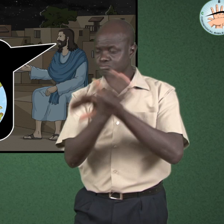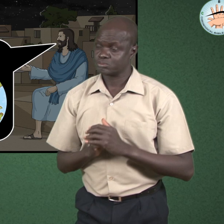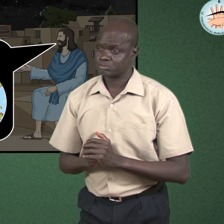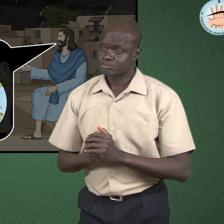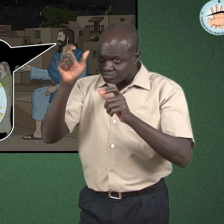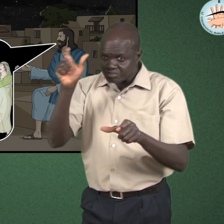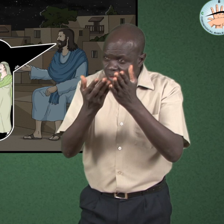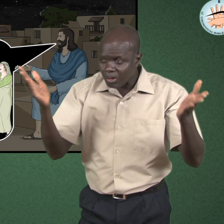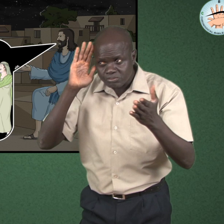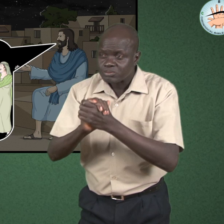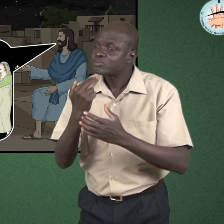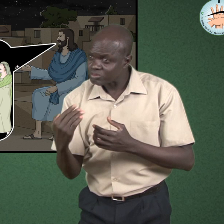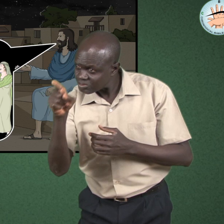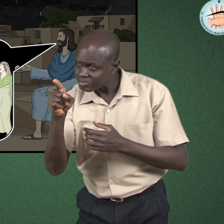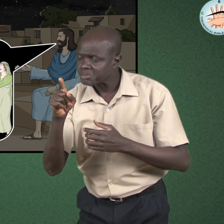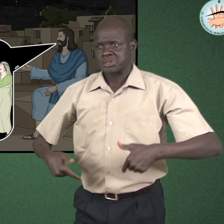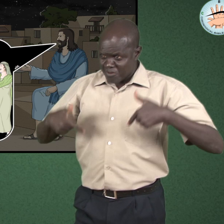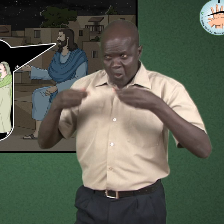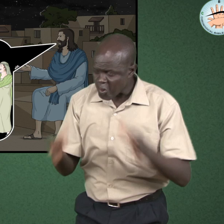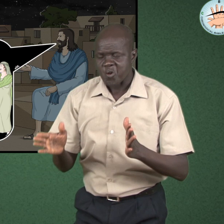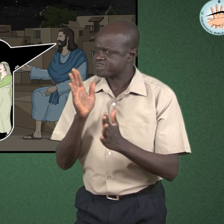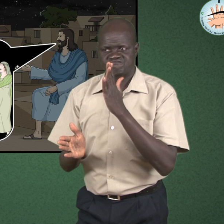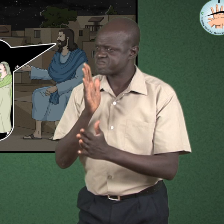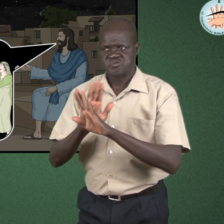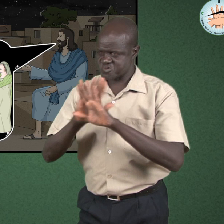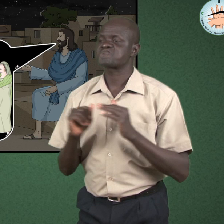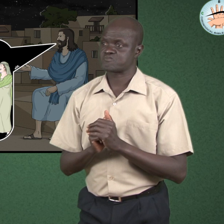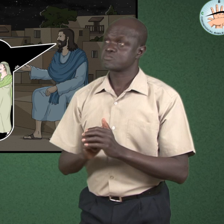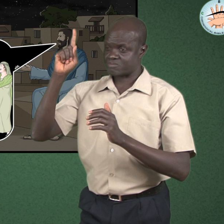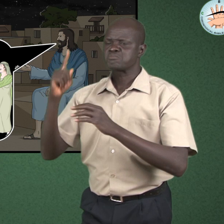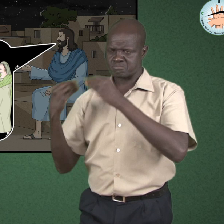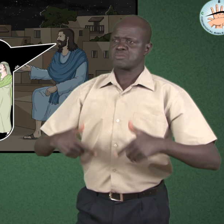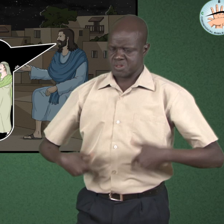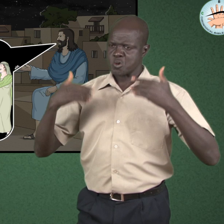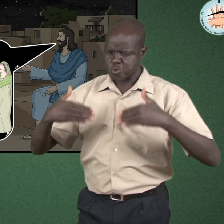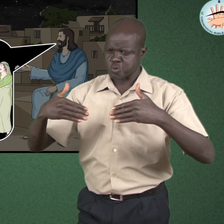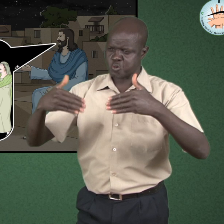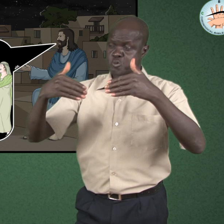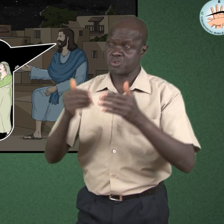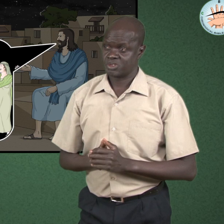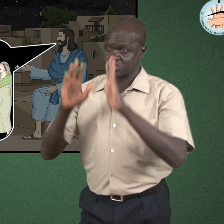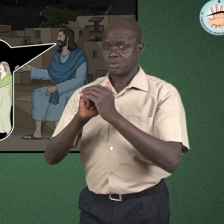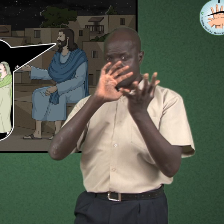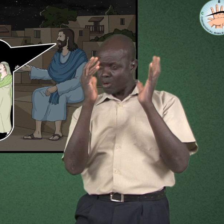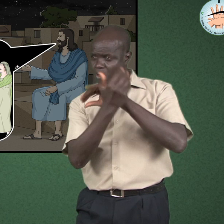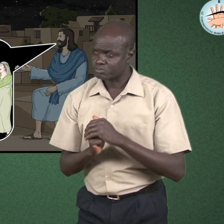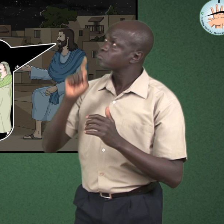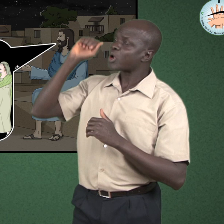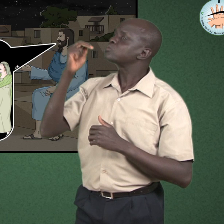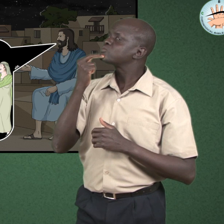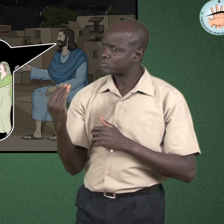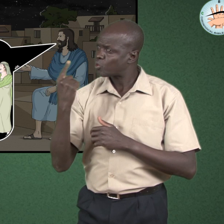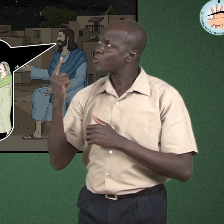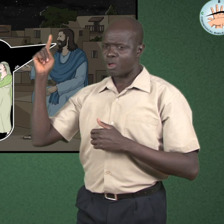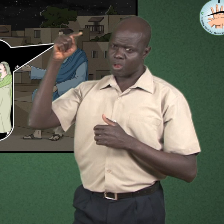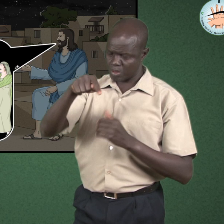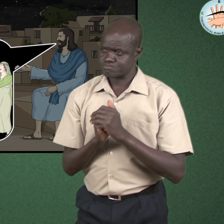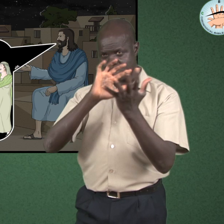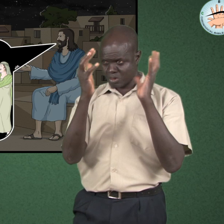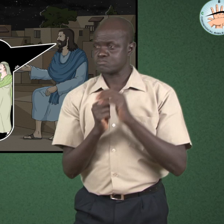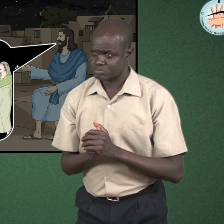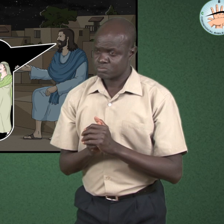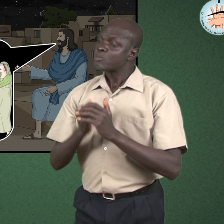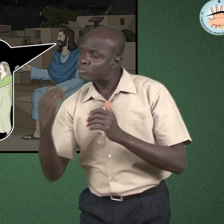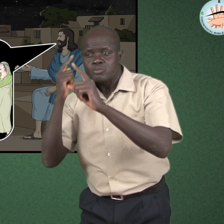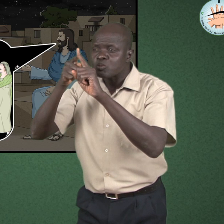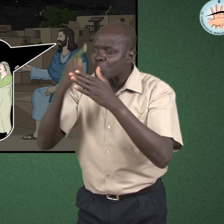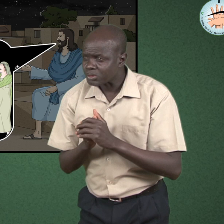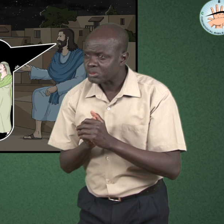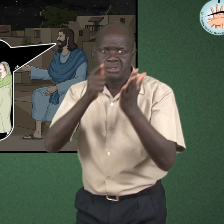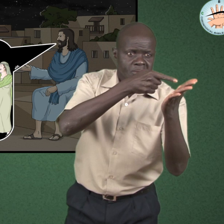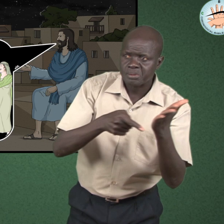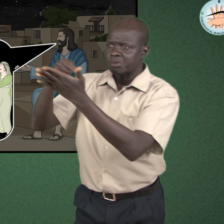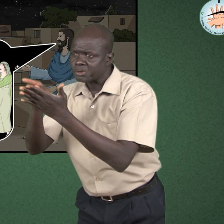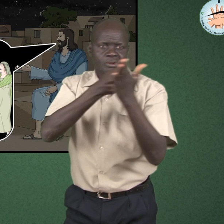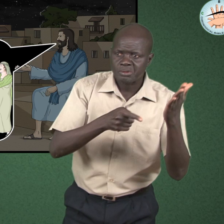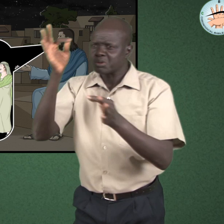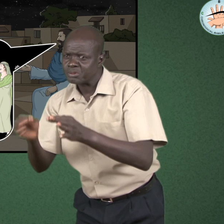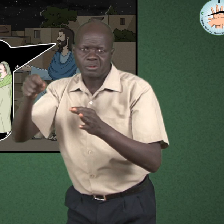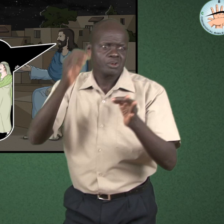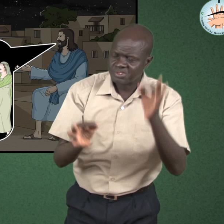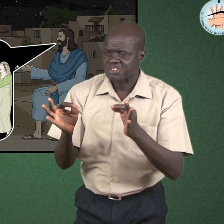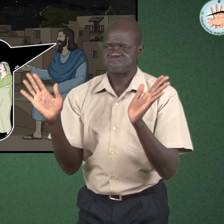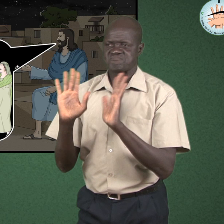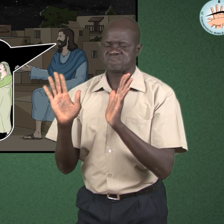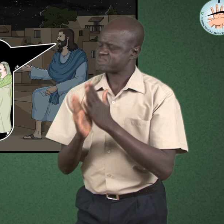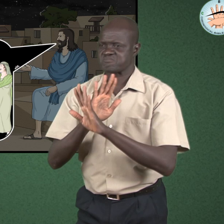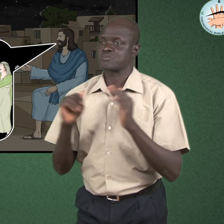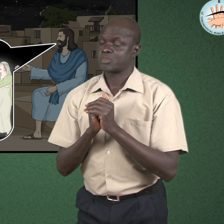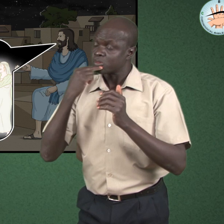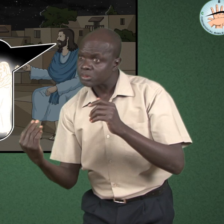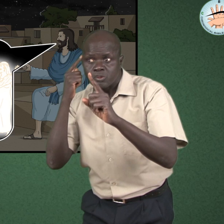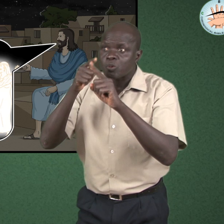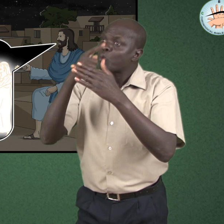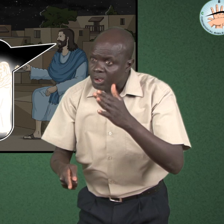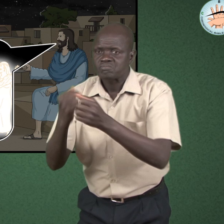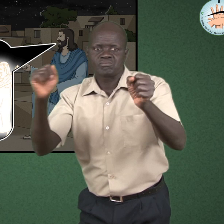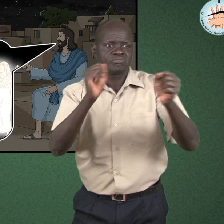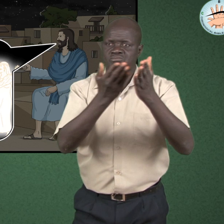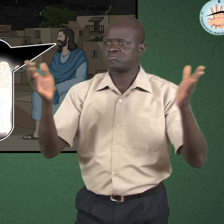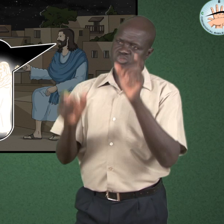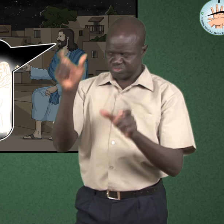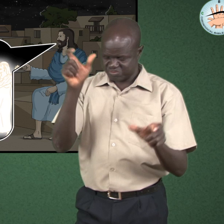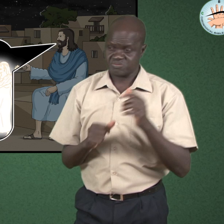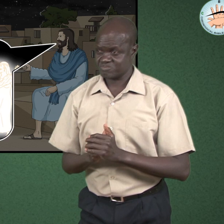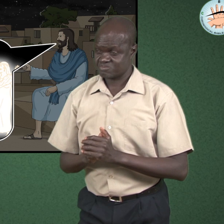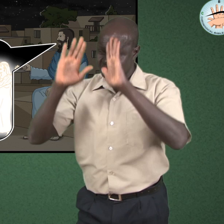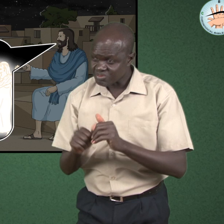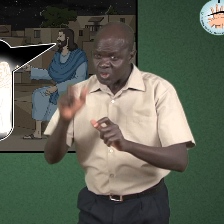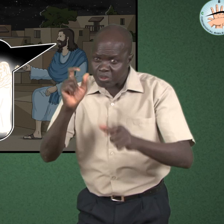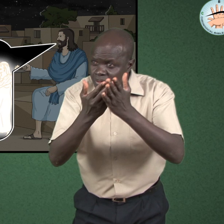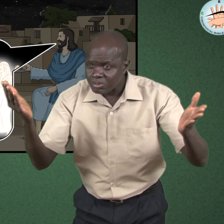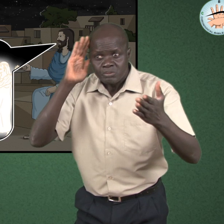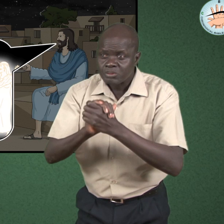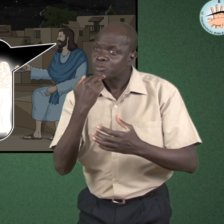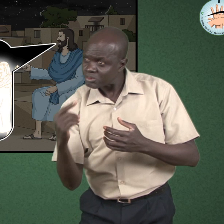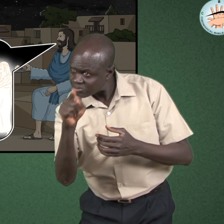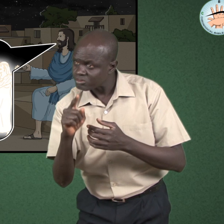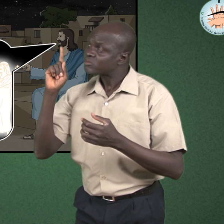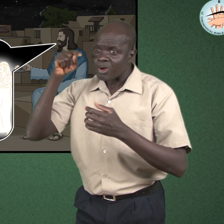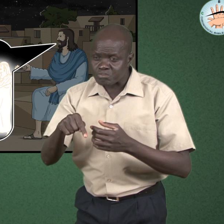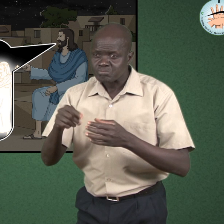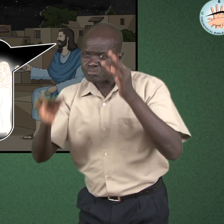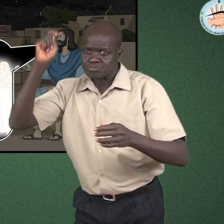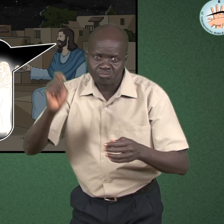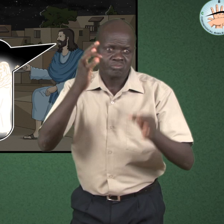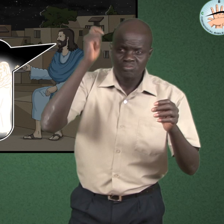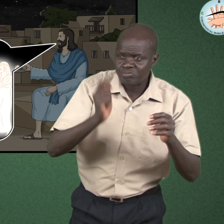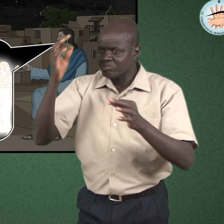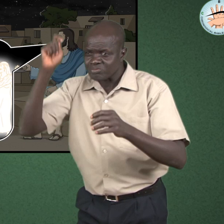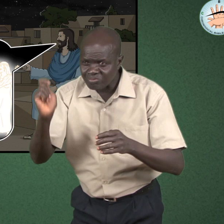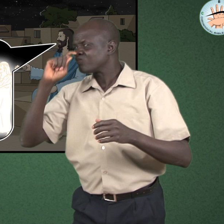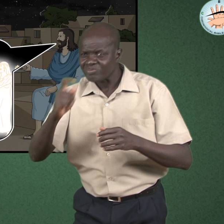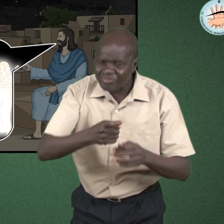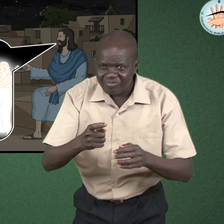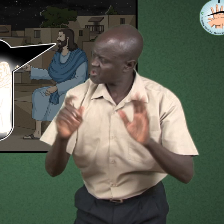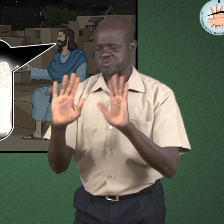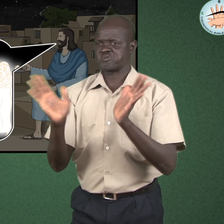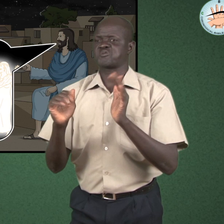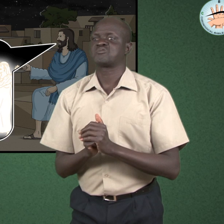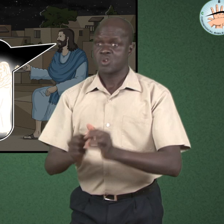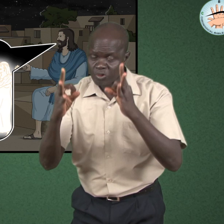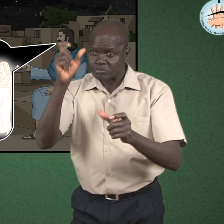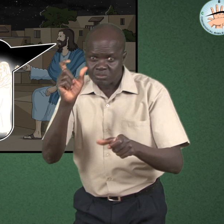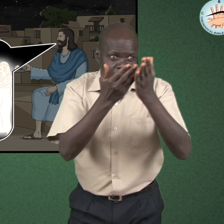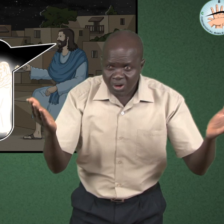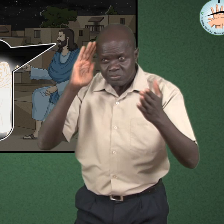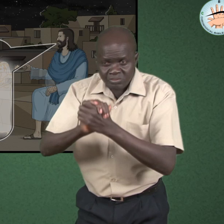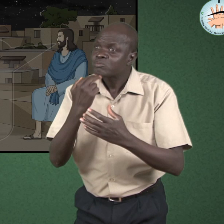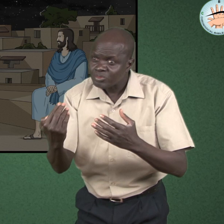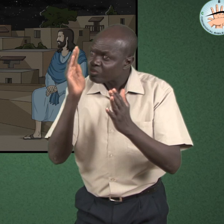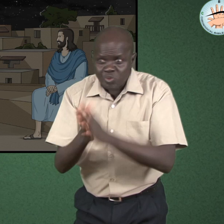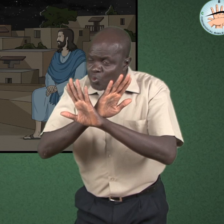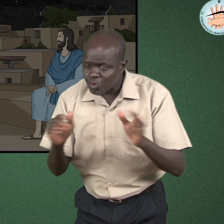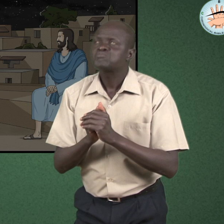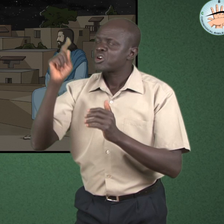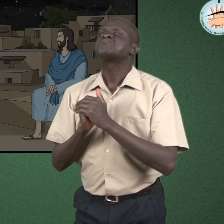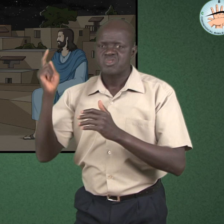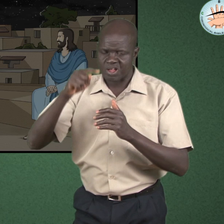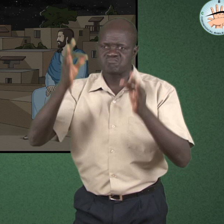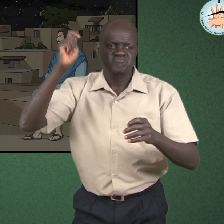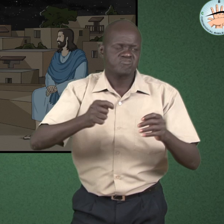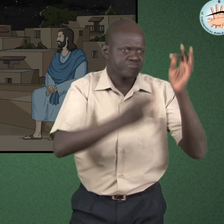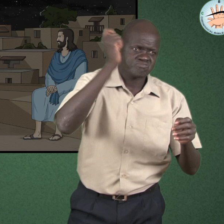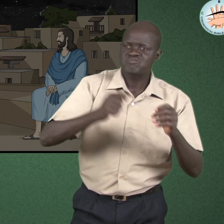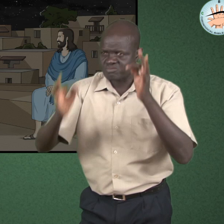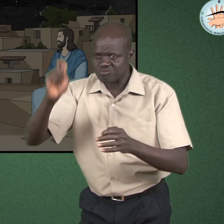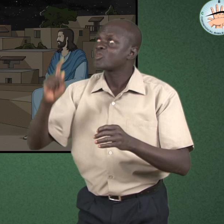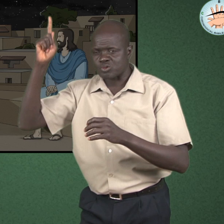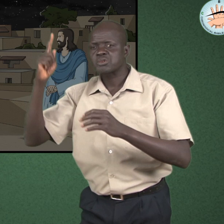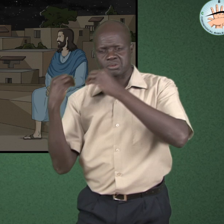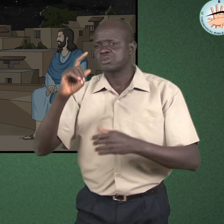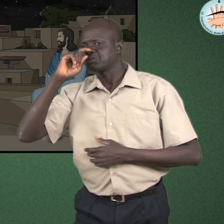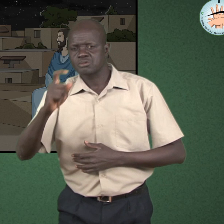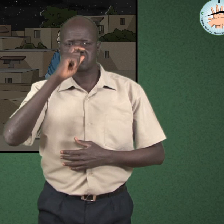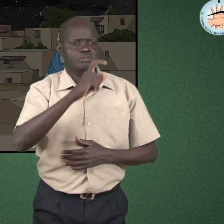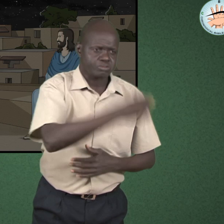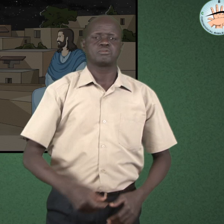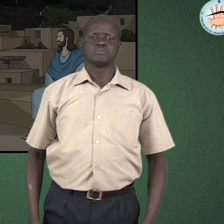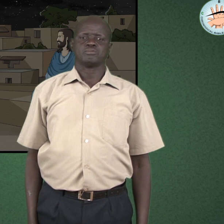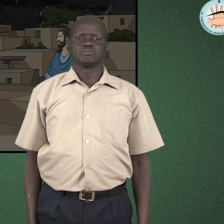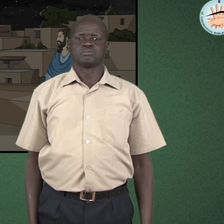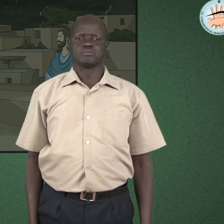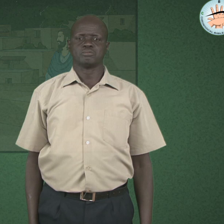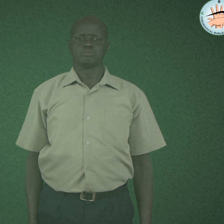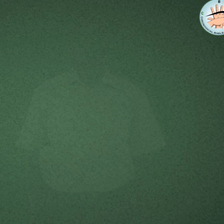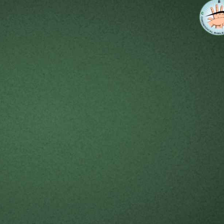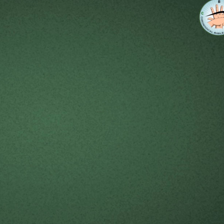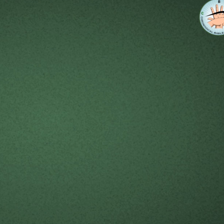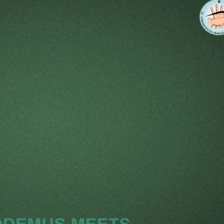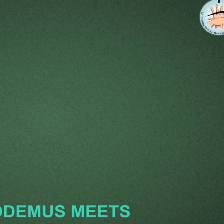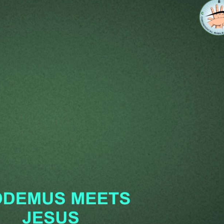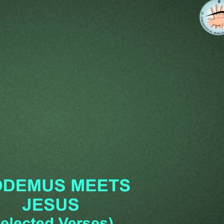Whoever believes in Him is not condemned, but whoever does not believe has already been condemned, because he has not believed in the name of God’s one and only Son.